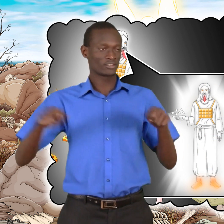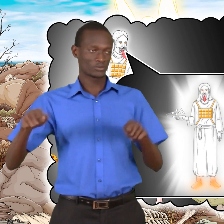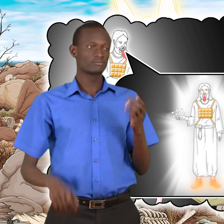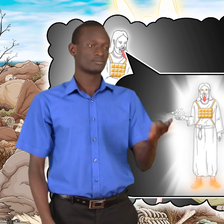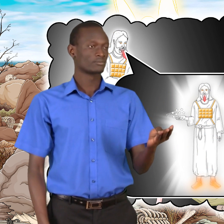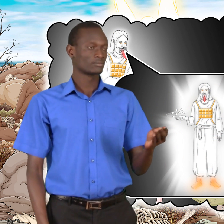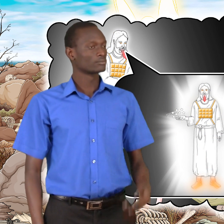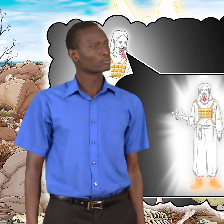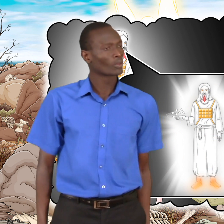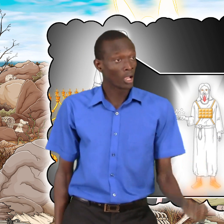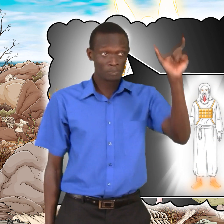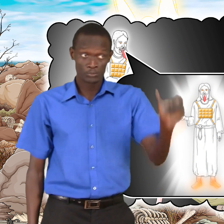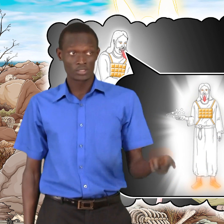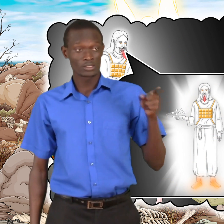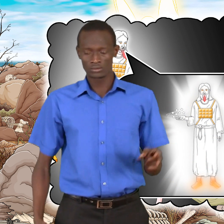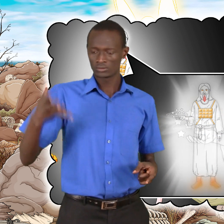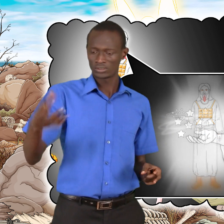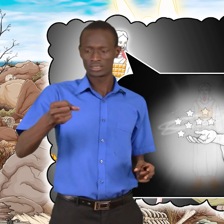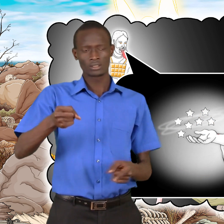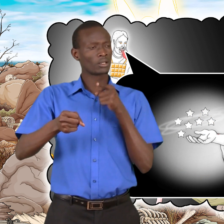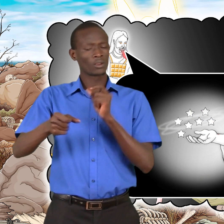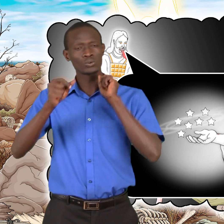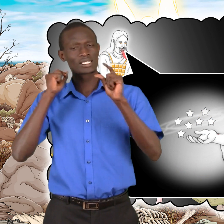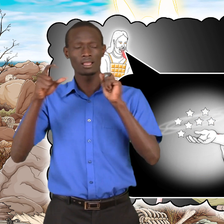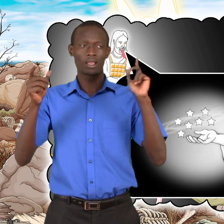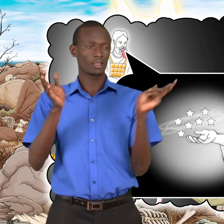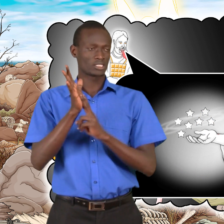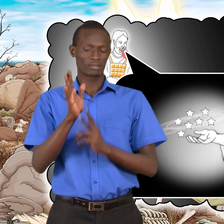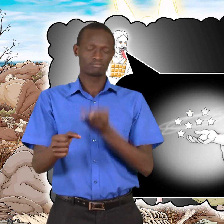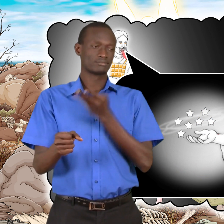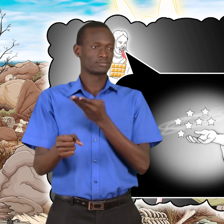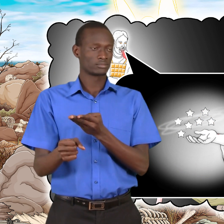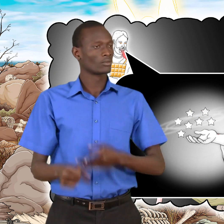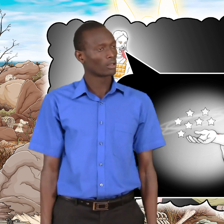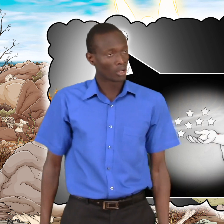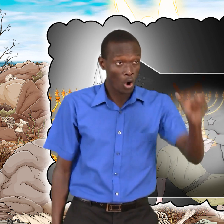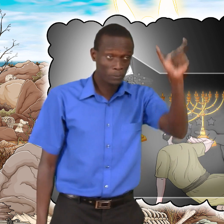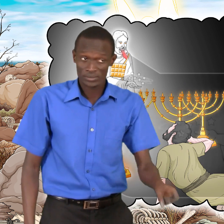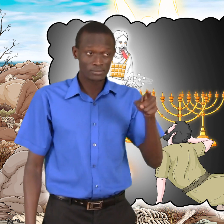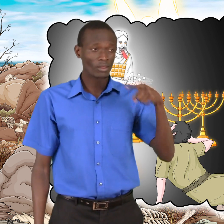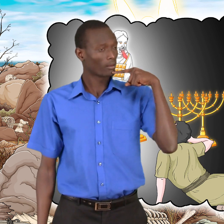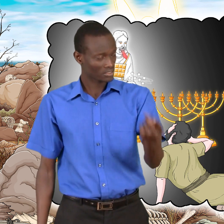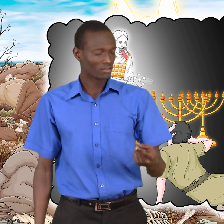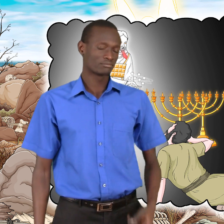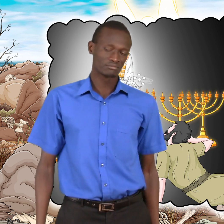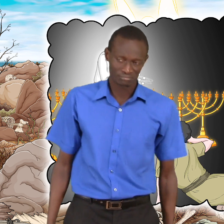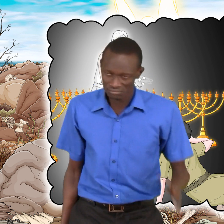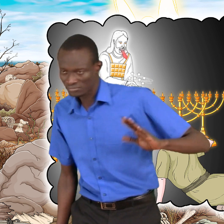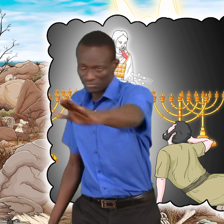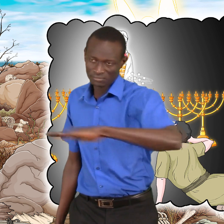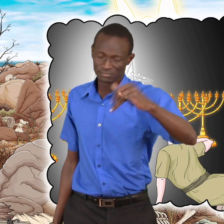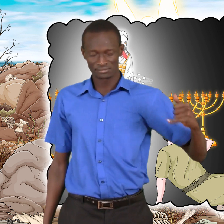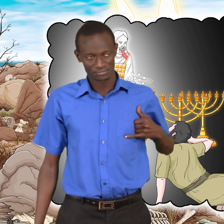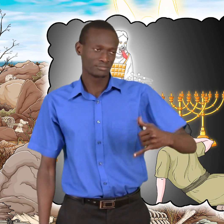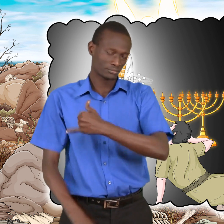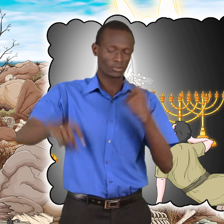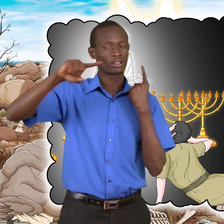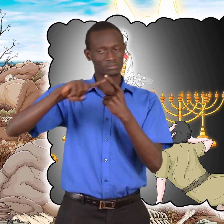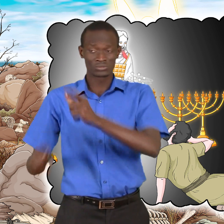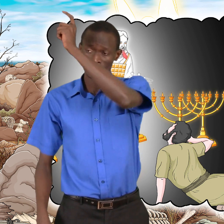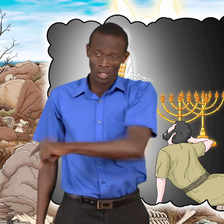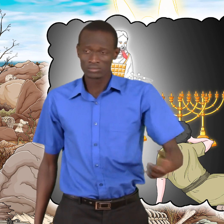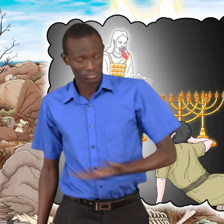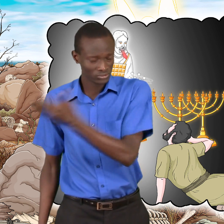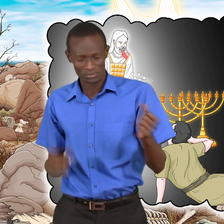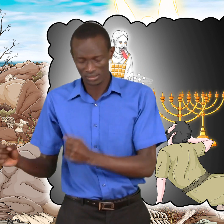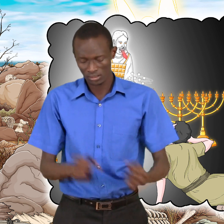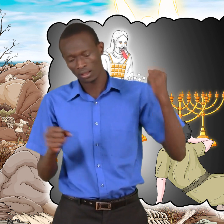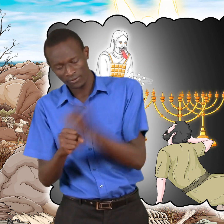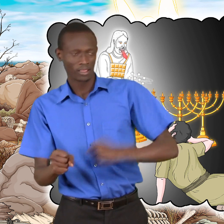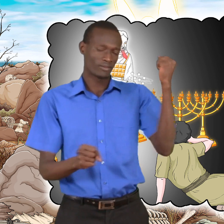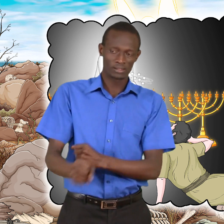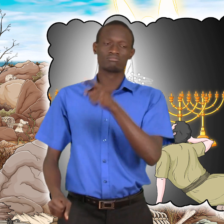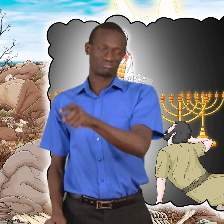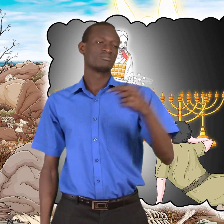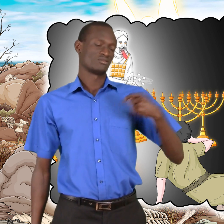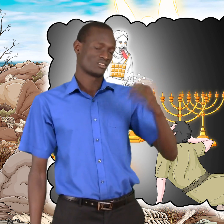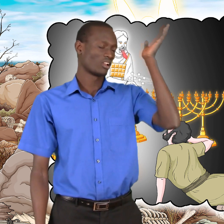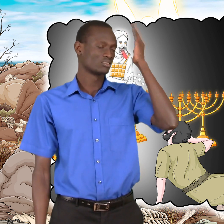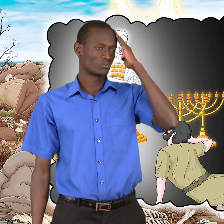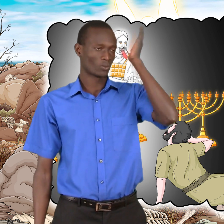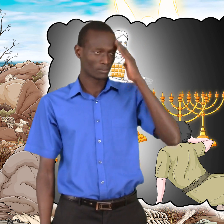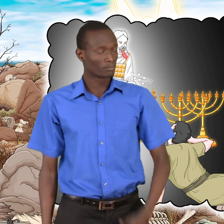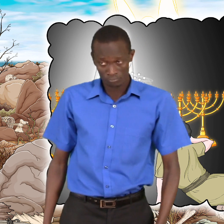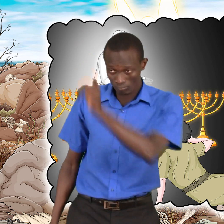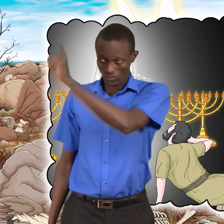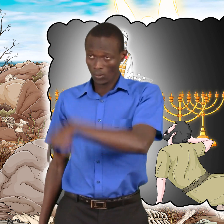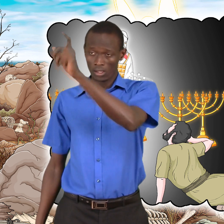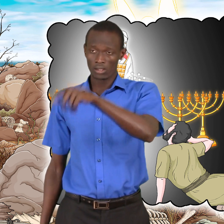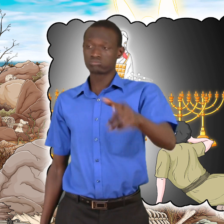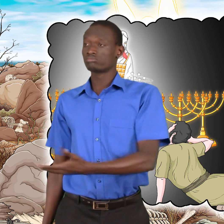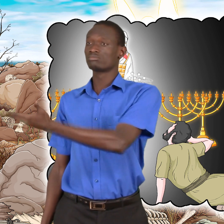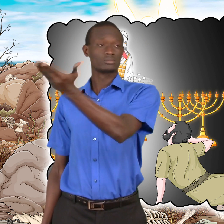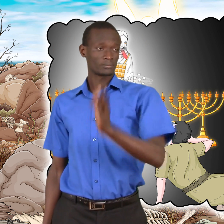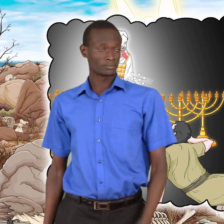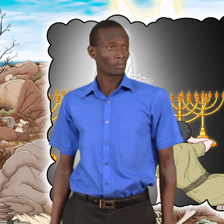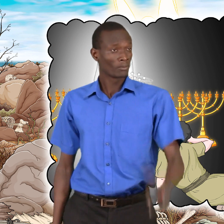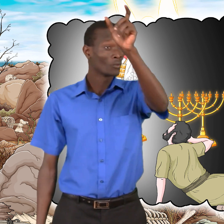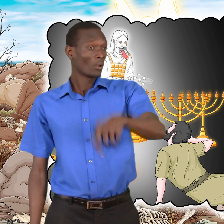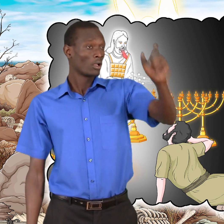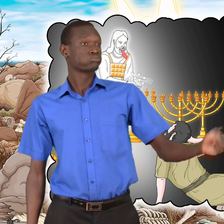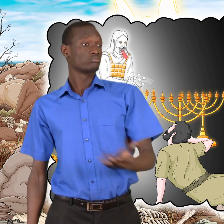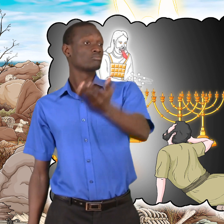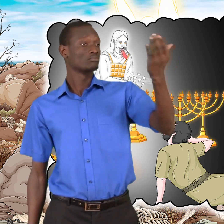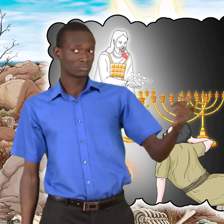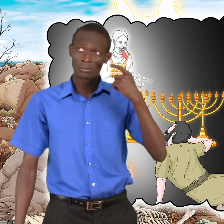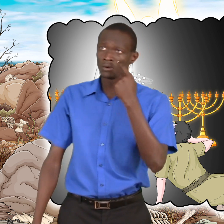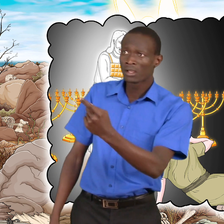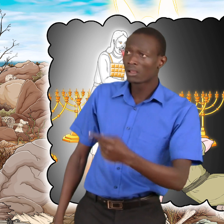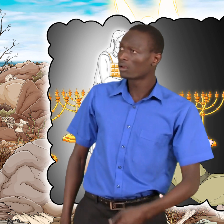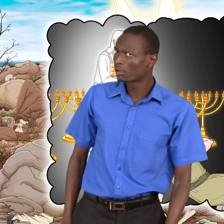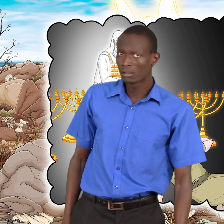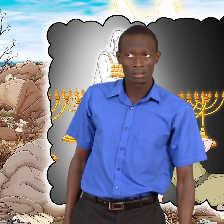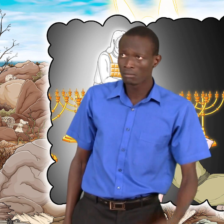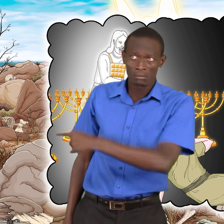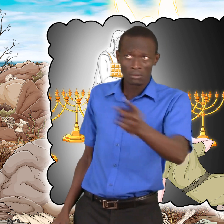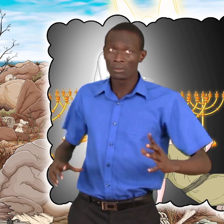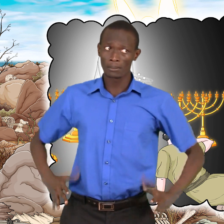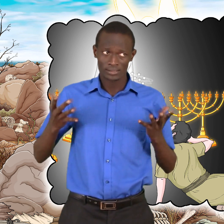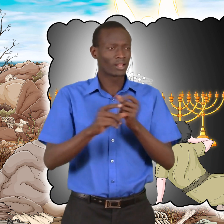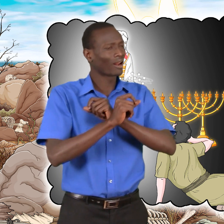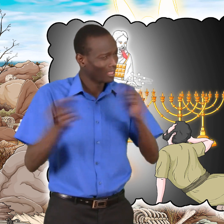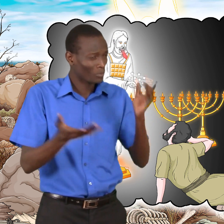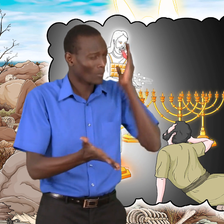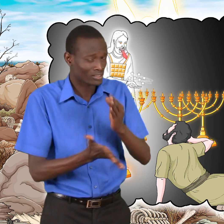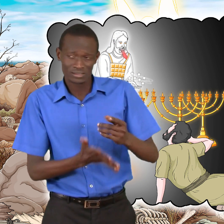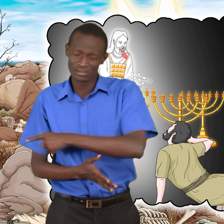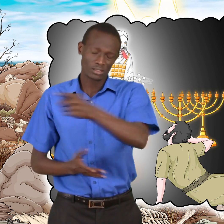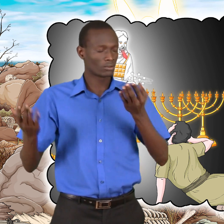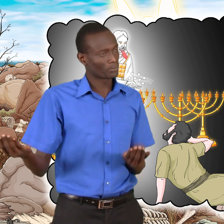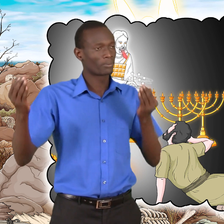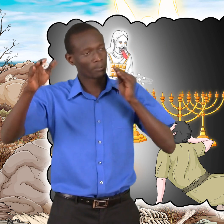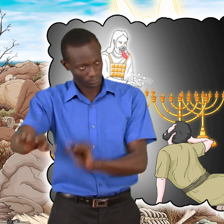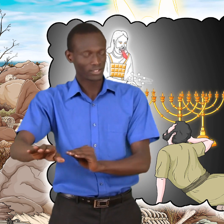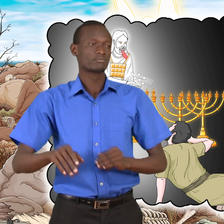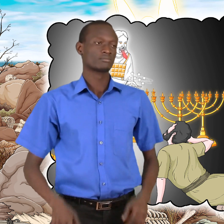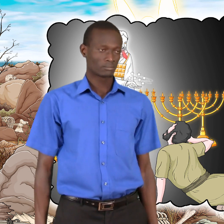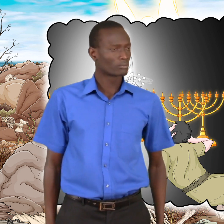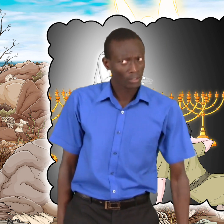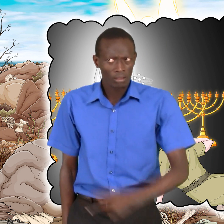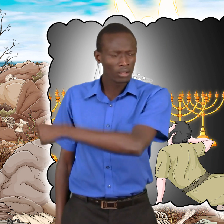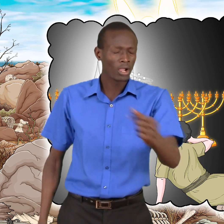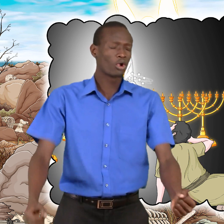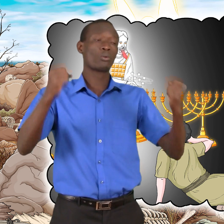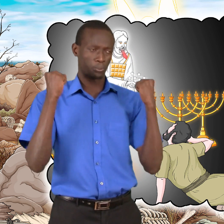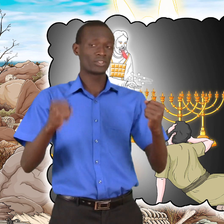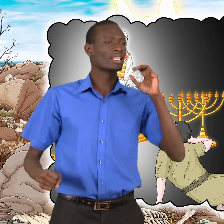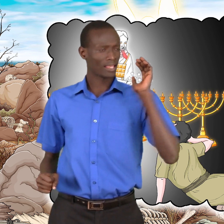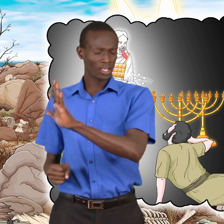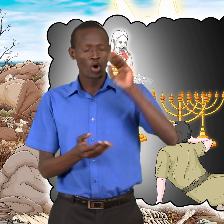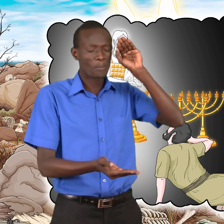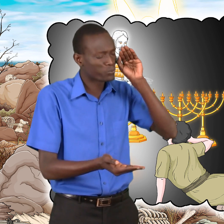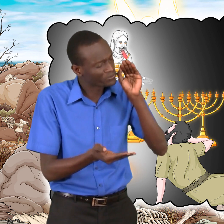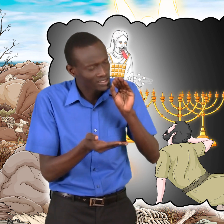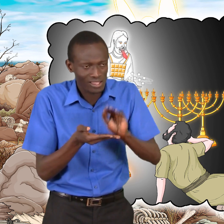I know your deeds; you have a reputation for being alive, yet you are dead.